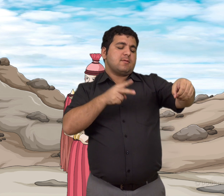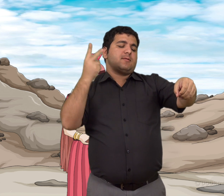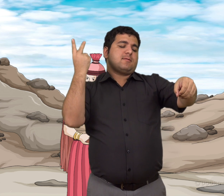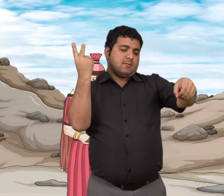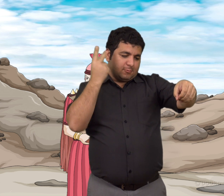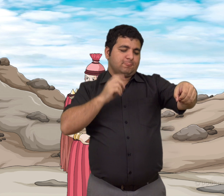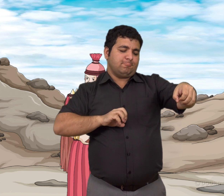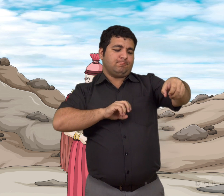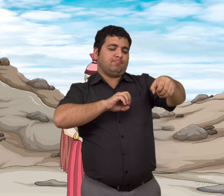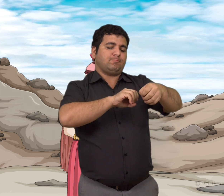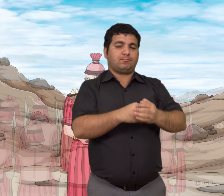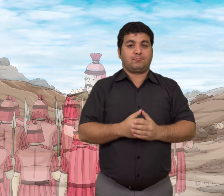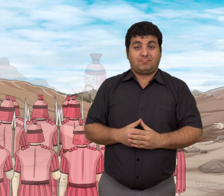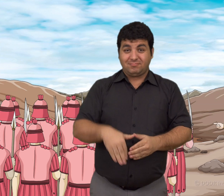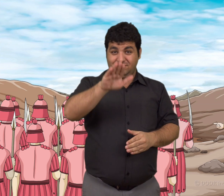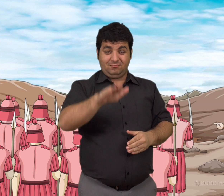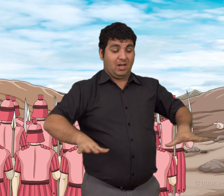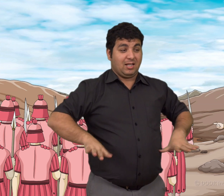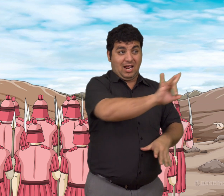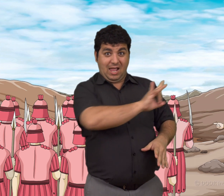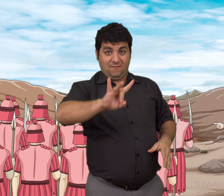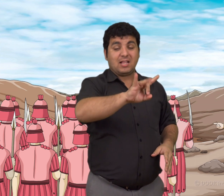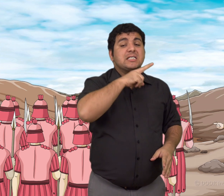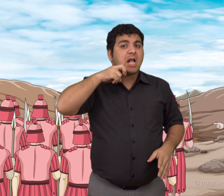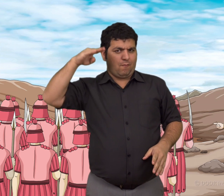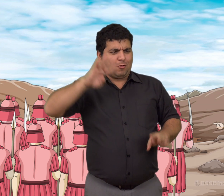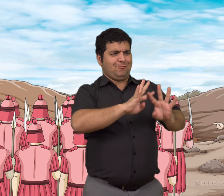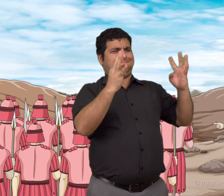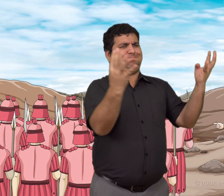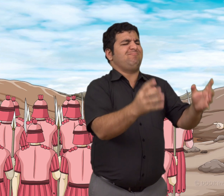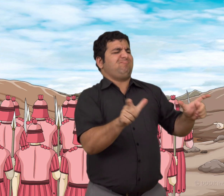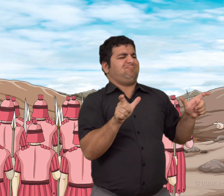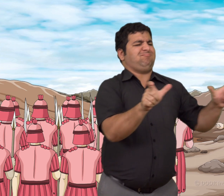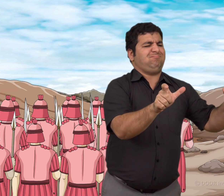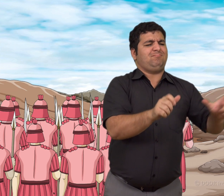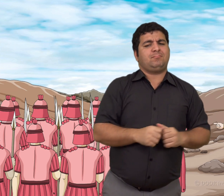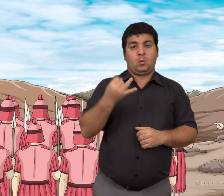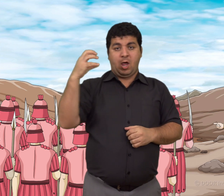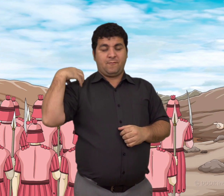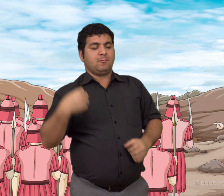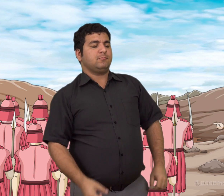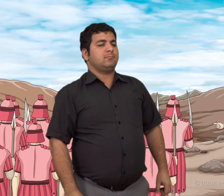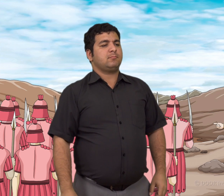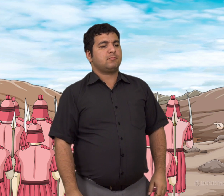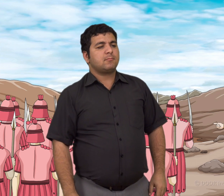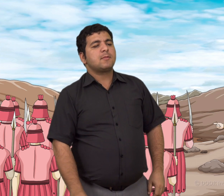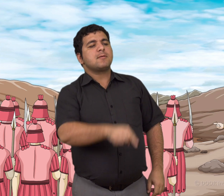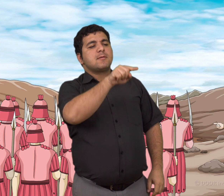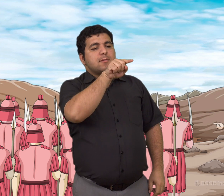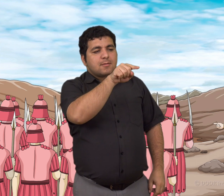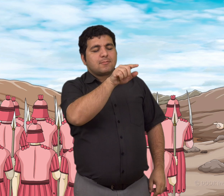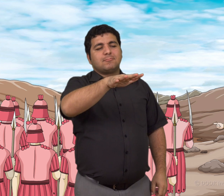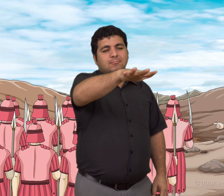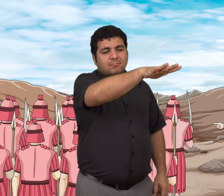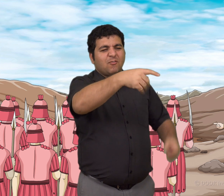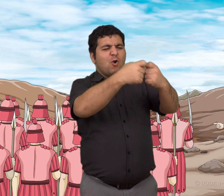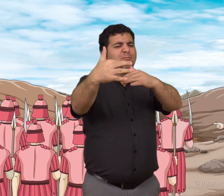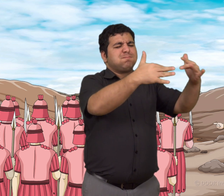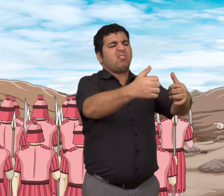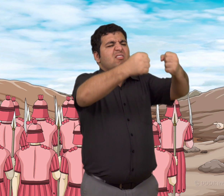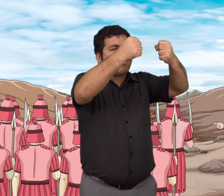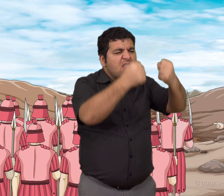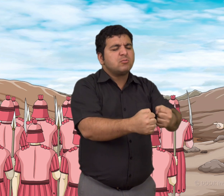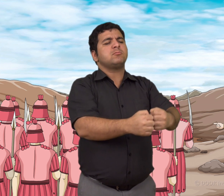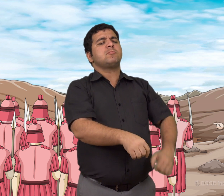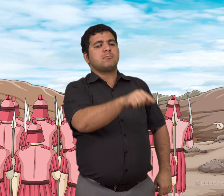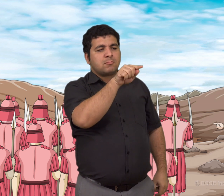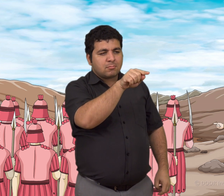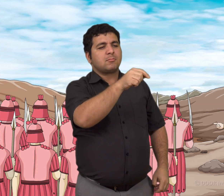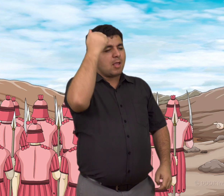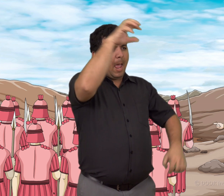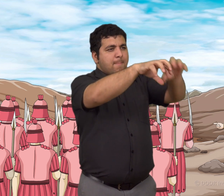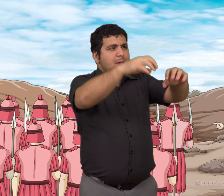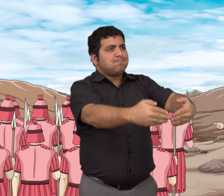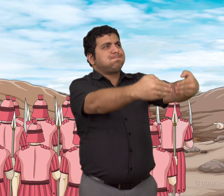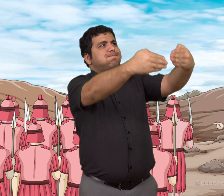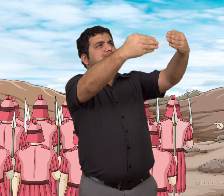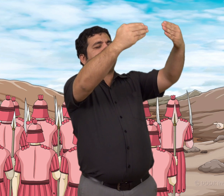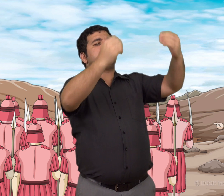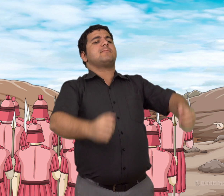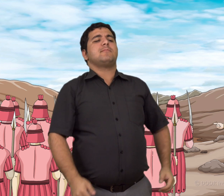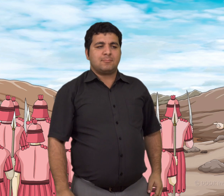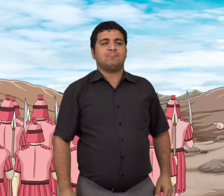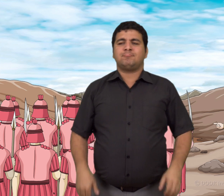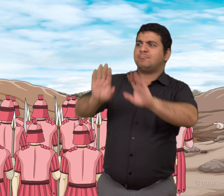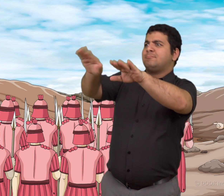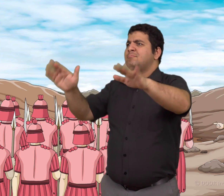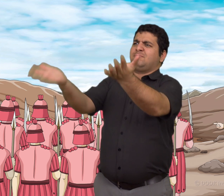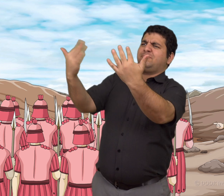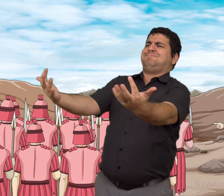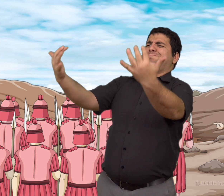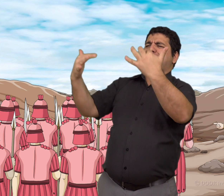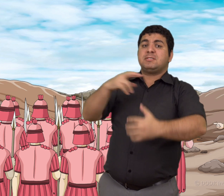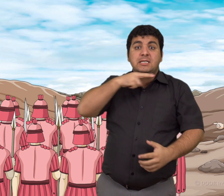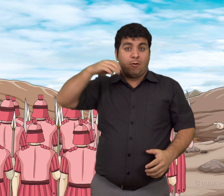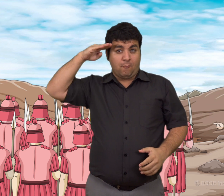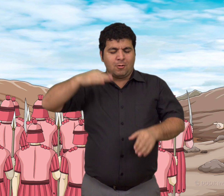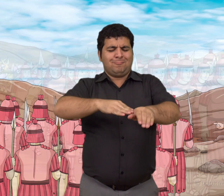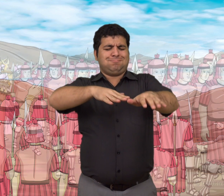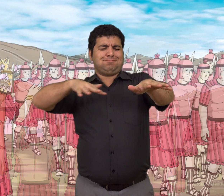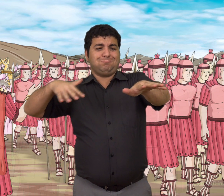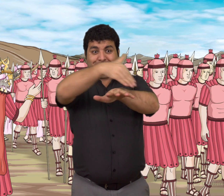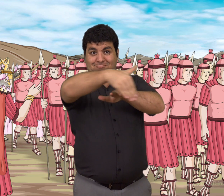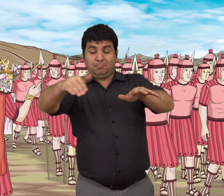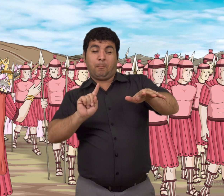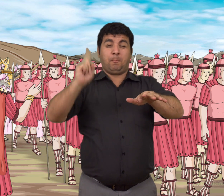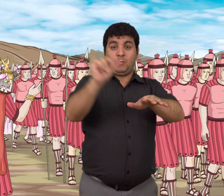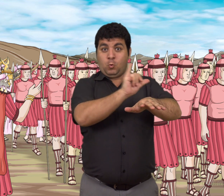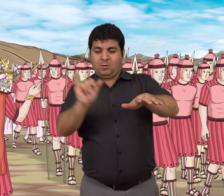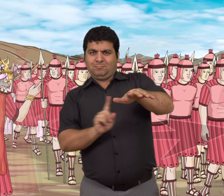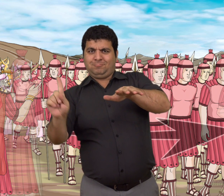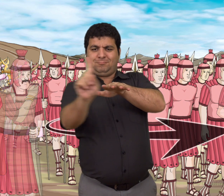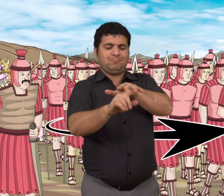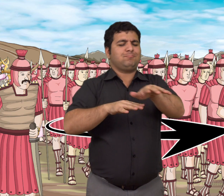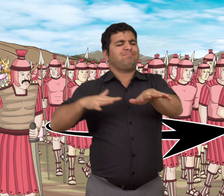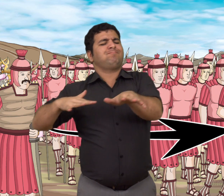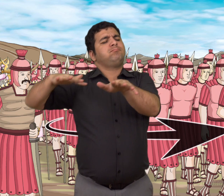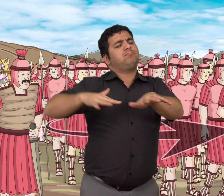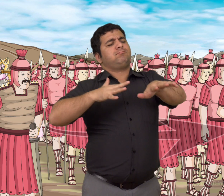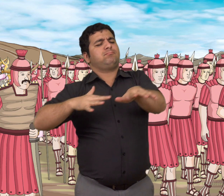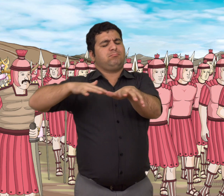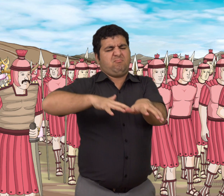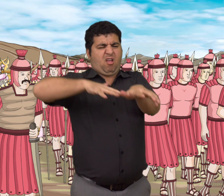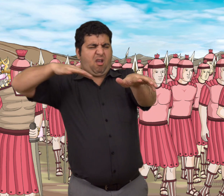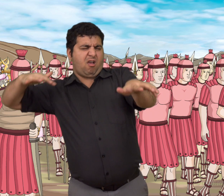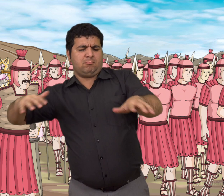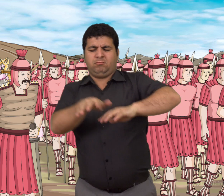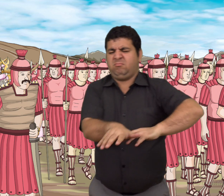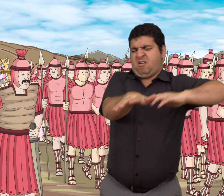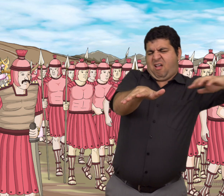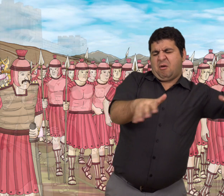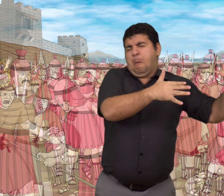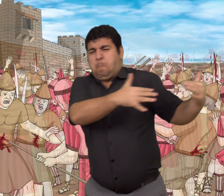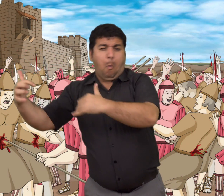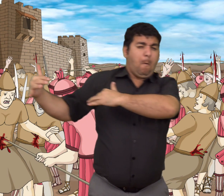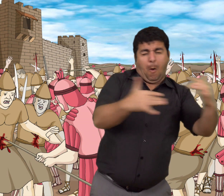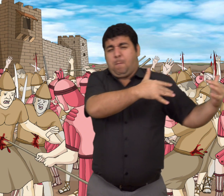So as Joab besieged the city, he assigned Uriah to a place where he saw the strongest enemy soldiers.